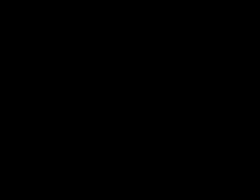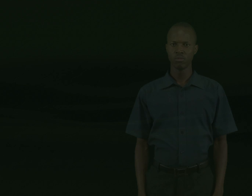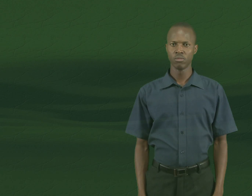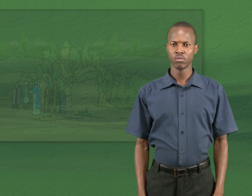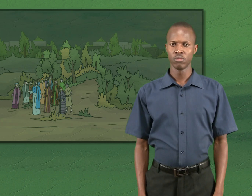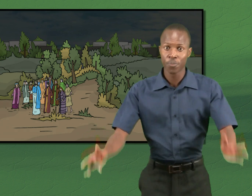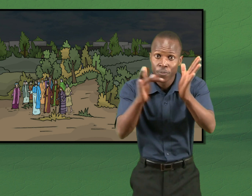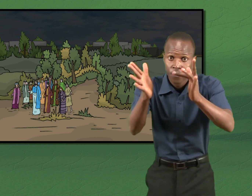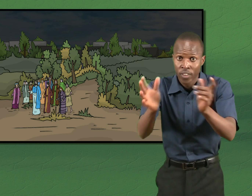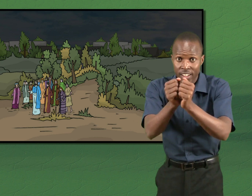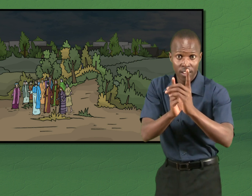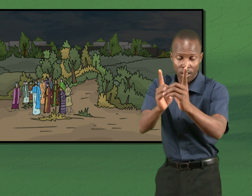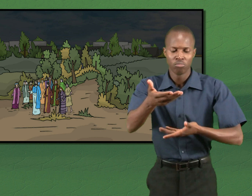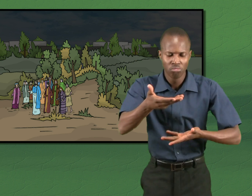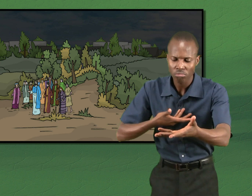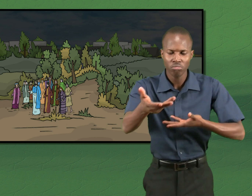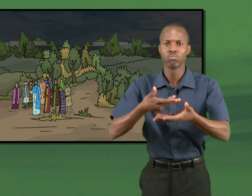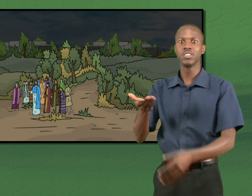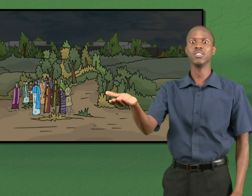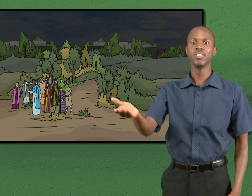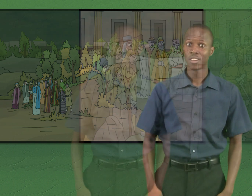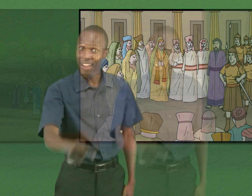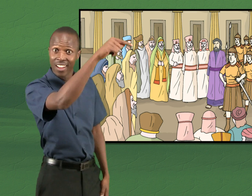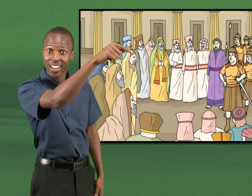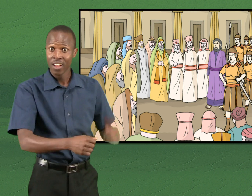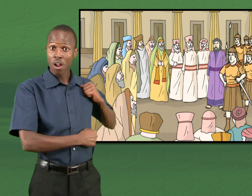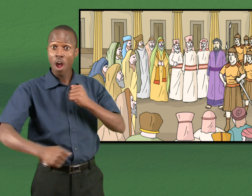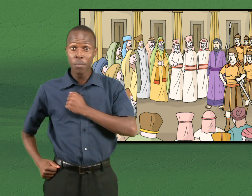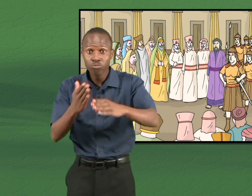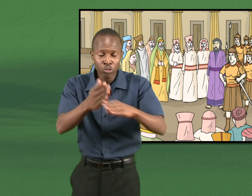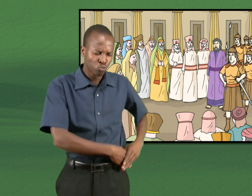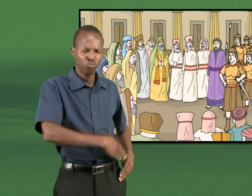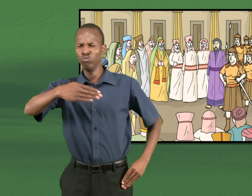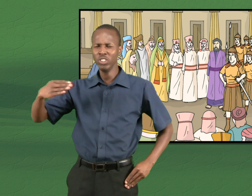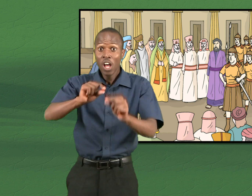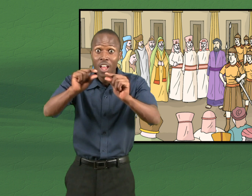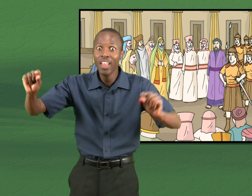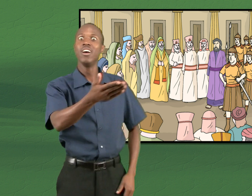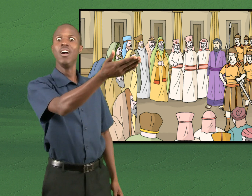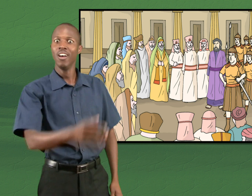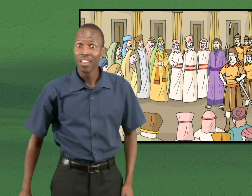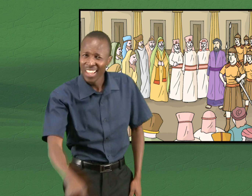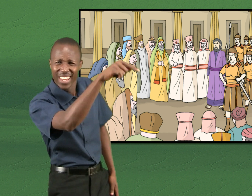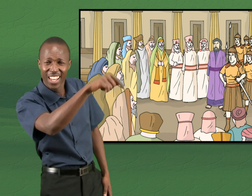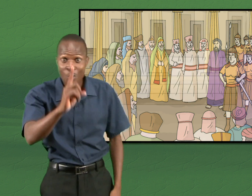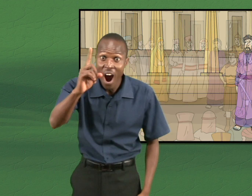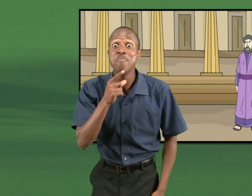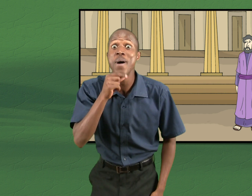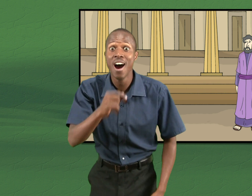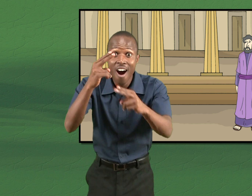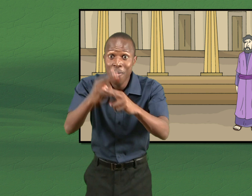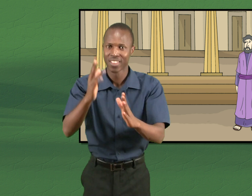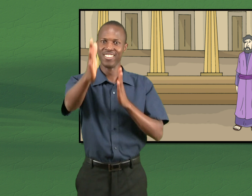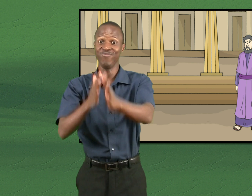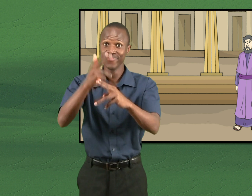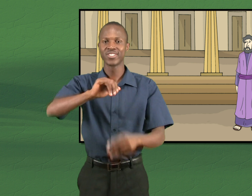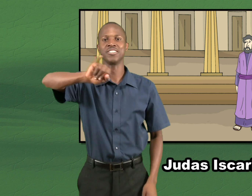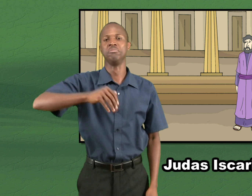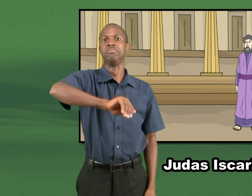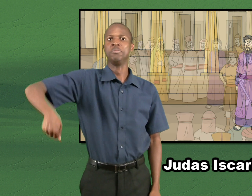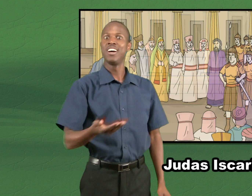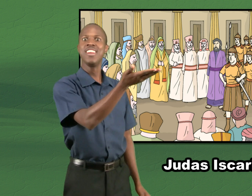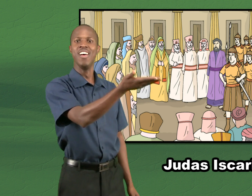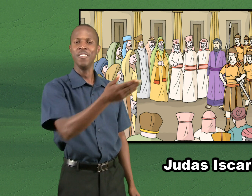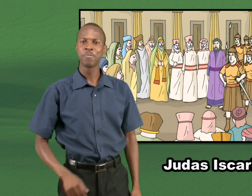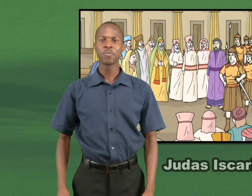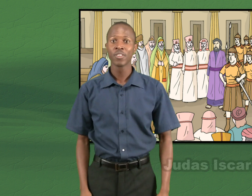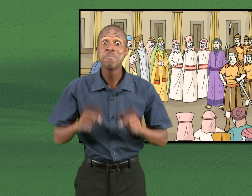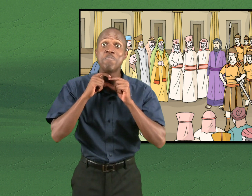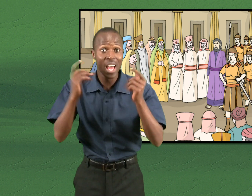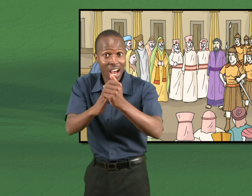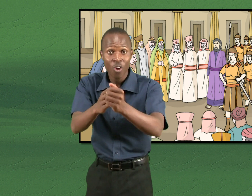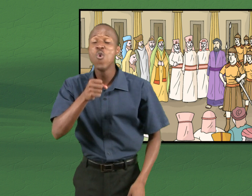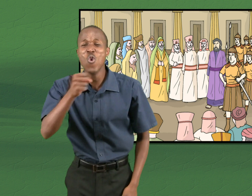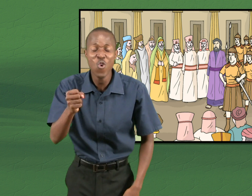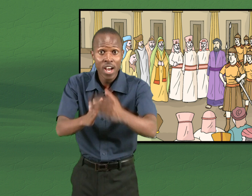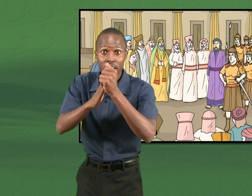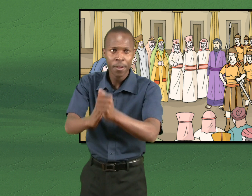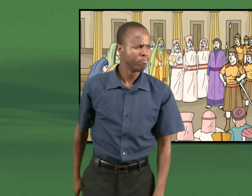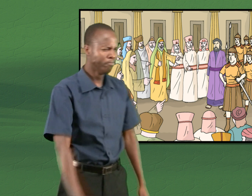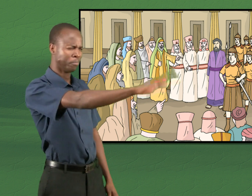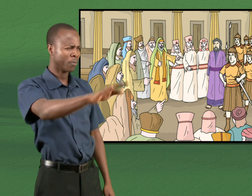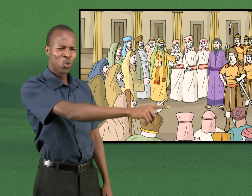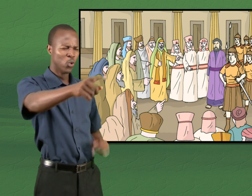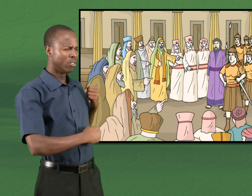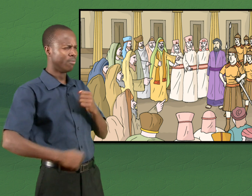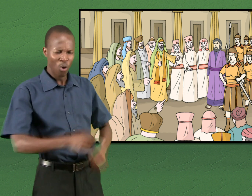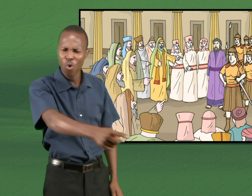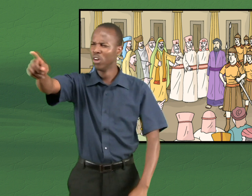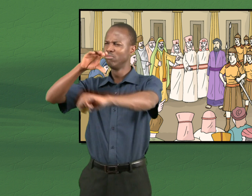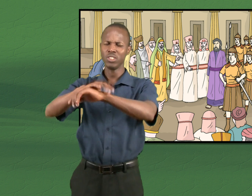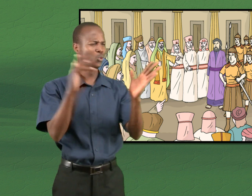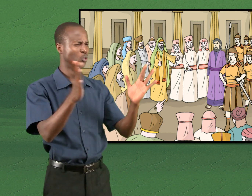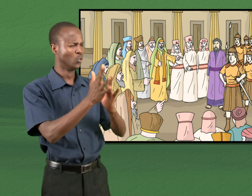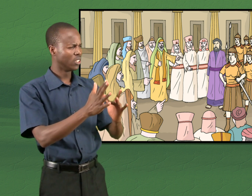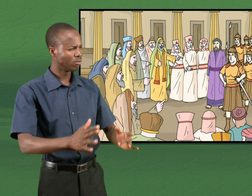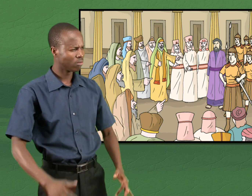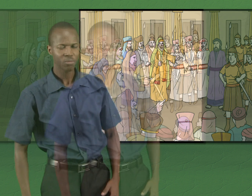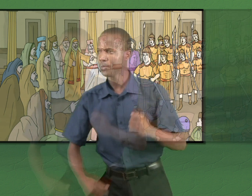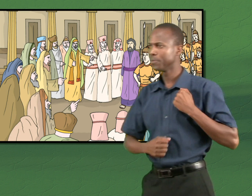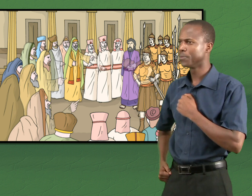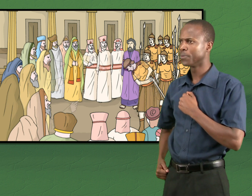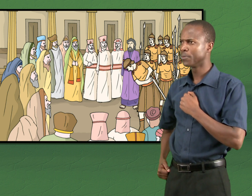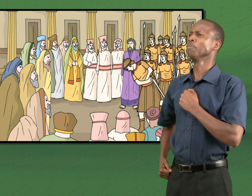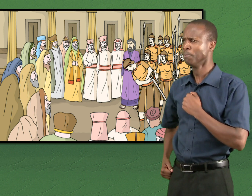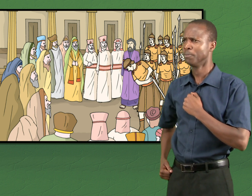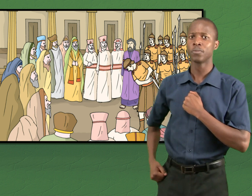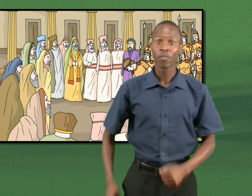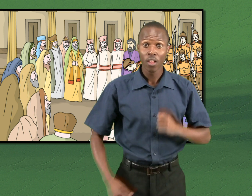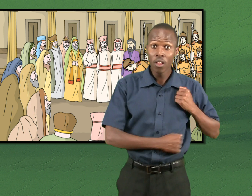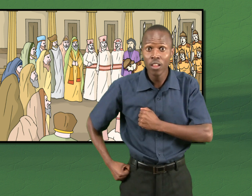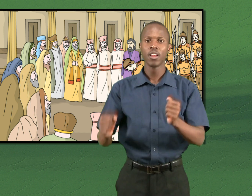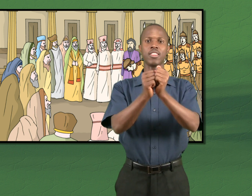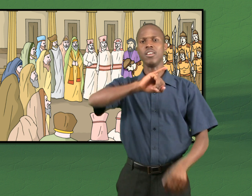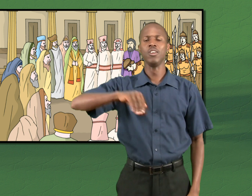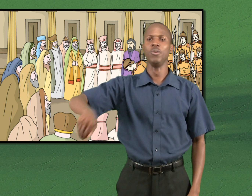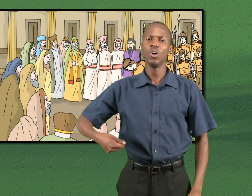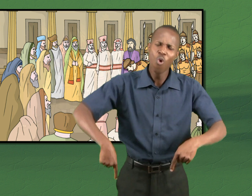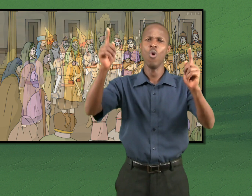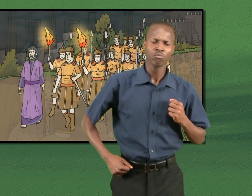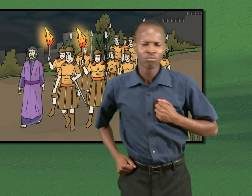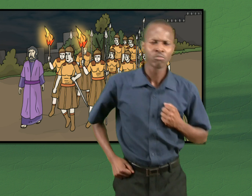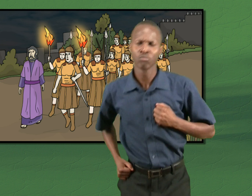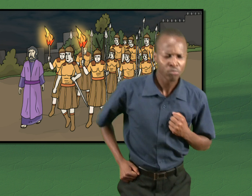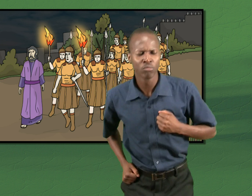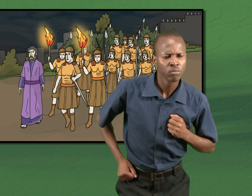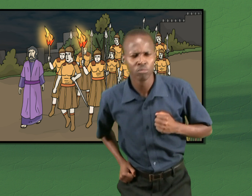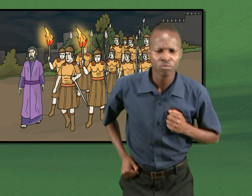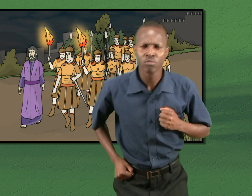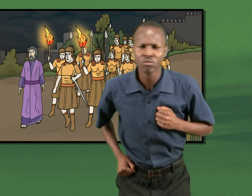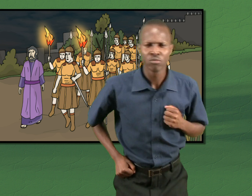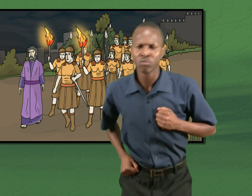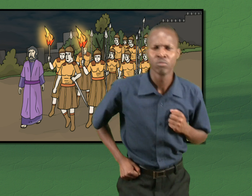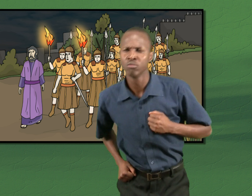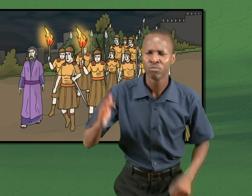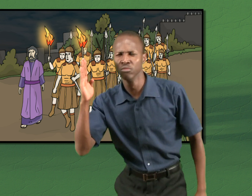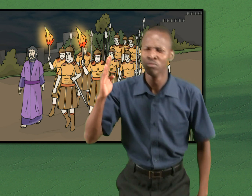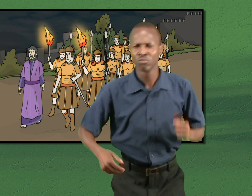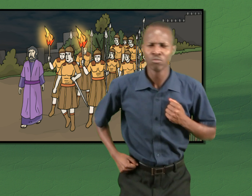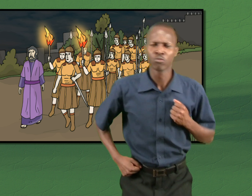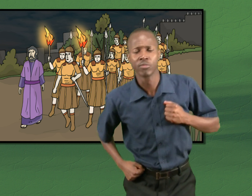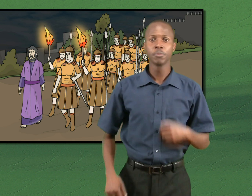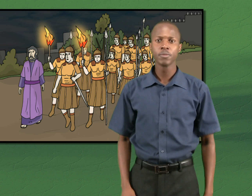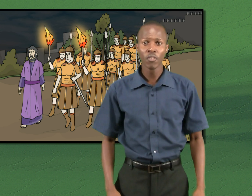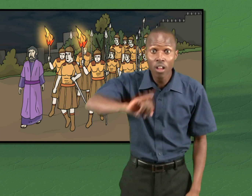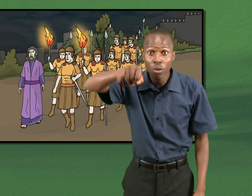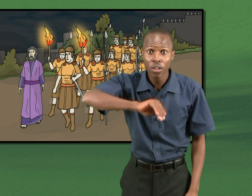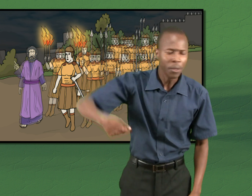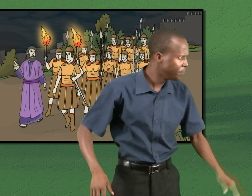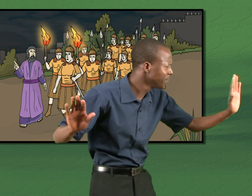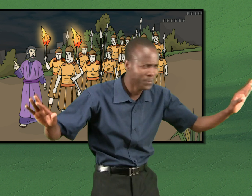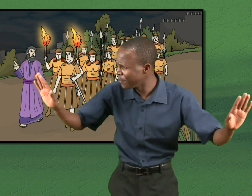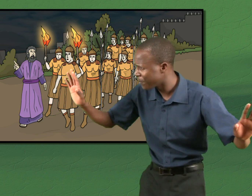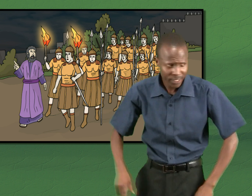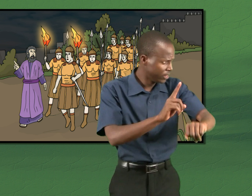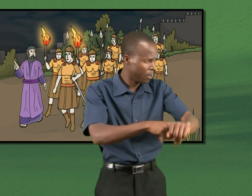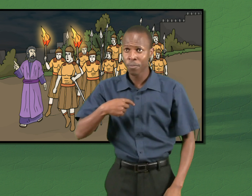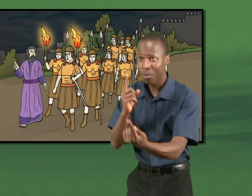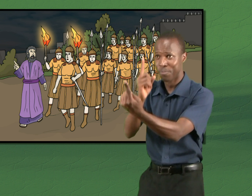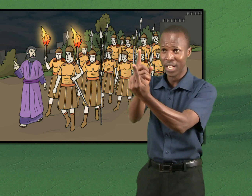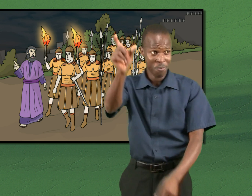While Jesus was still speaking, Judas, one of the Twelve, arrived, accompanied by a large crowd armed with swords and clubs, sent from the chief priests and elders of the people.